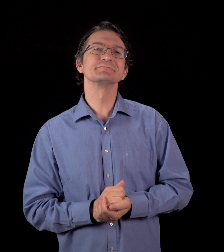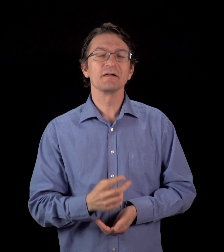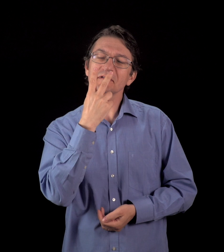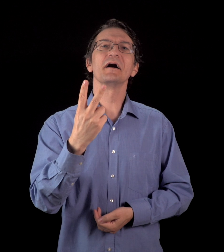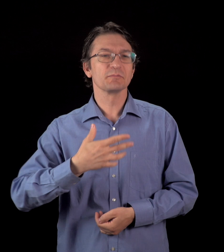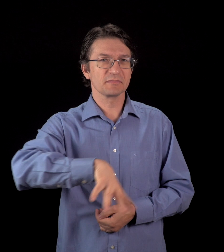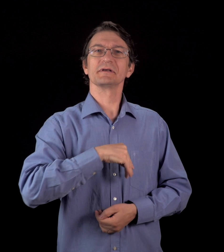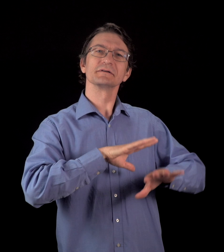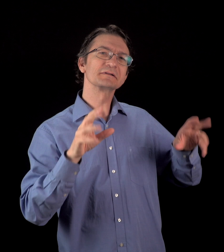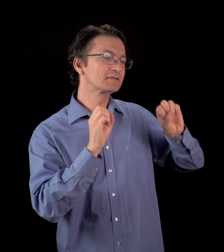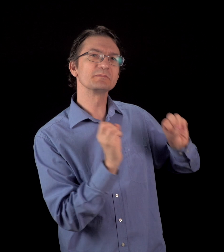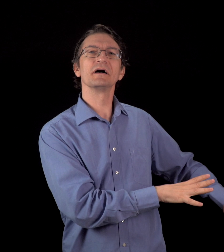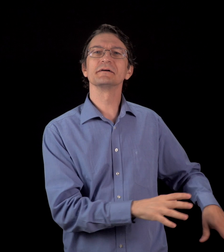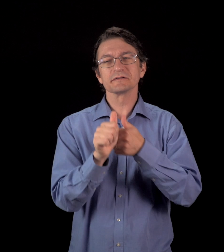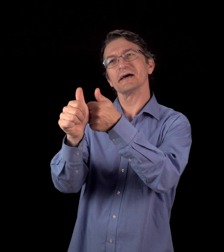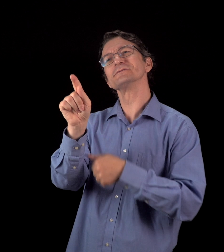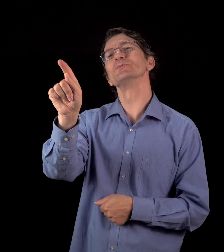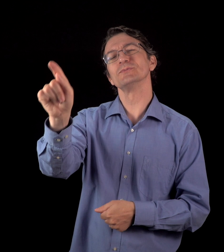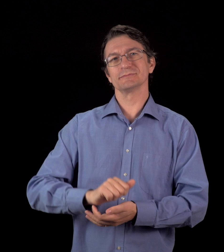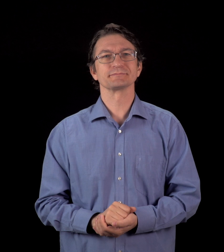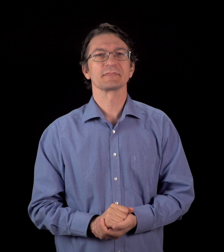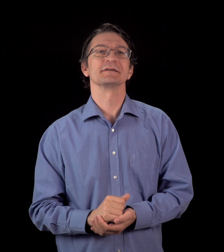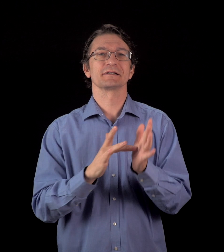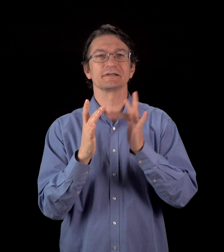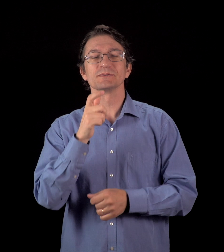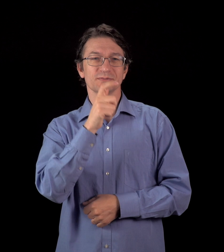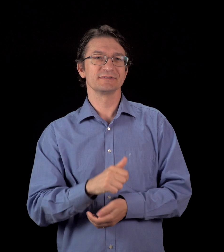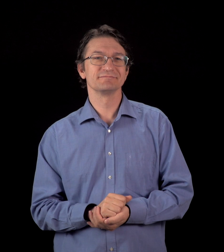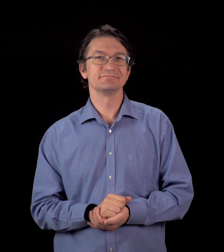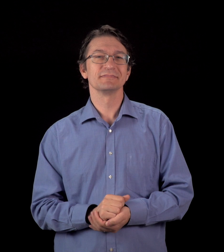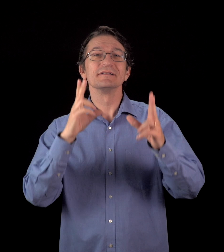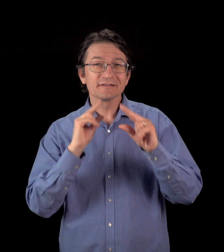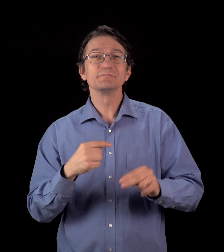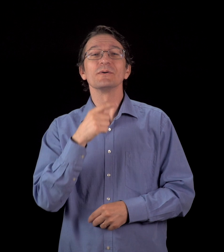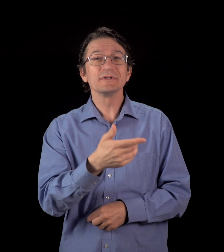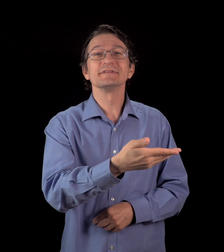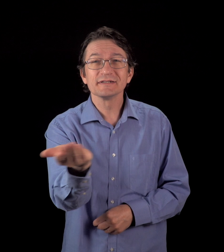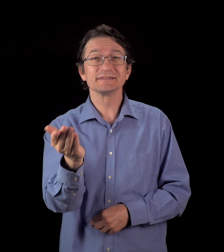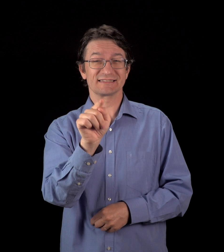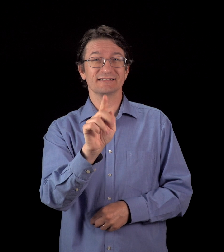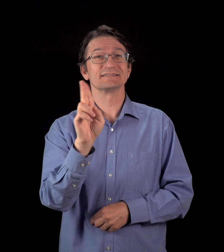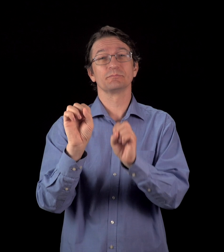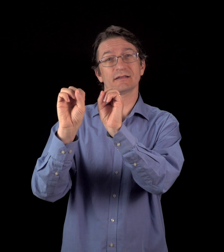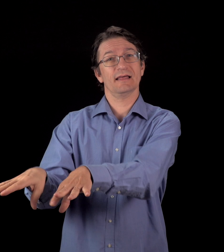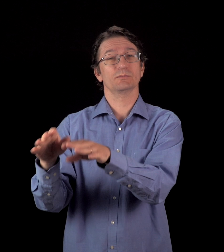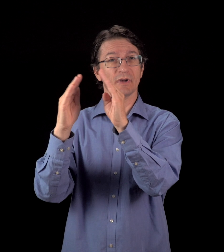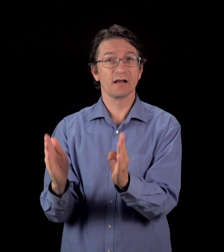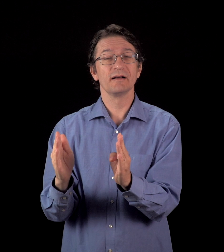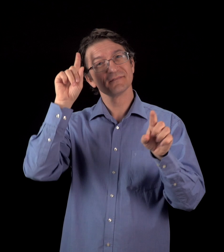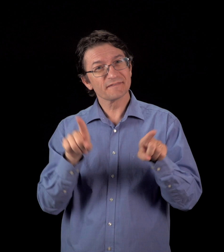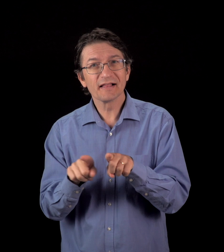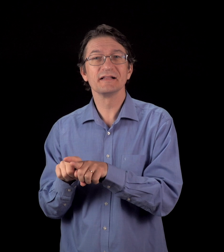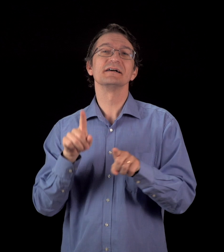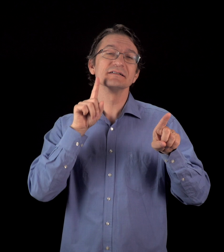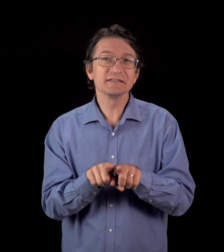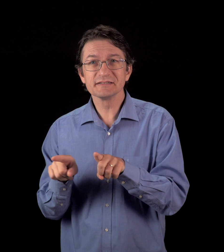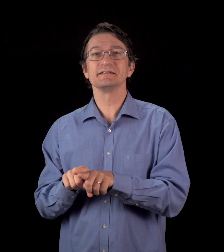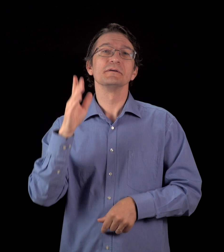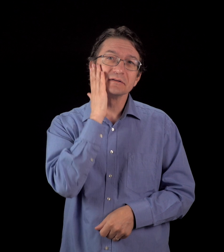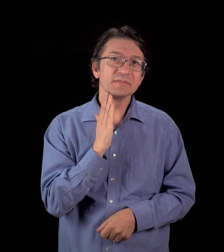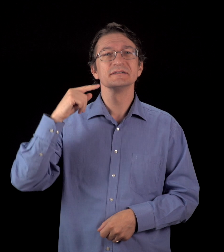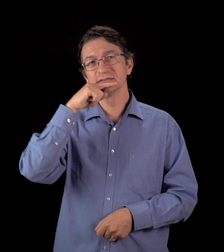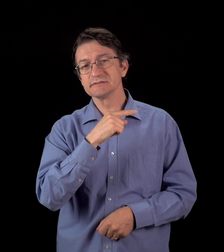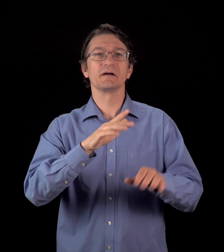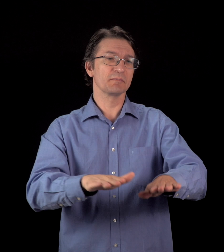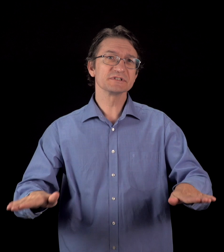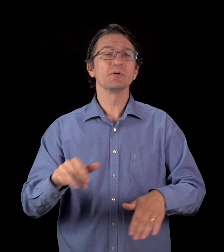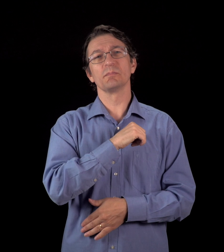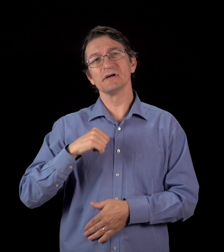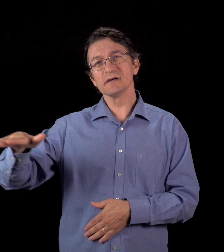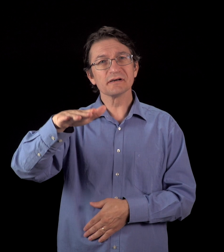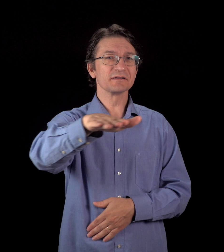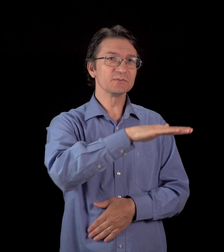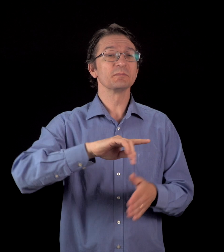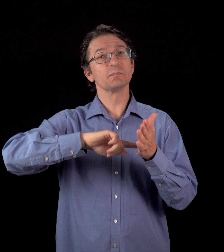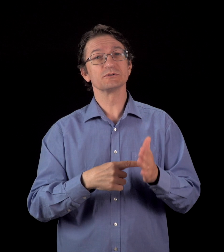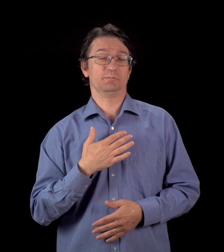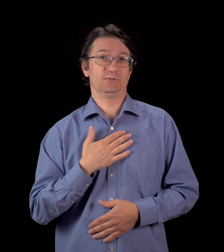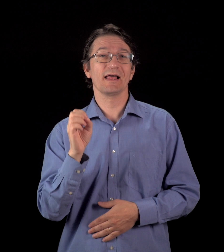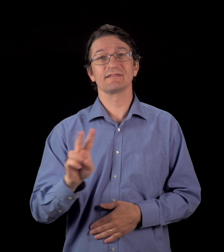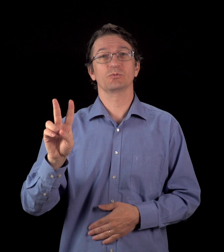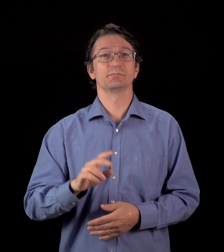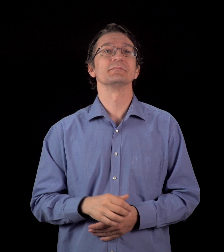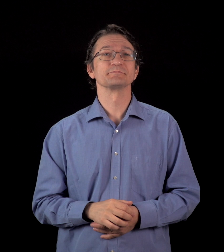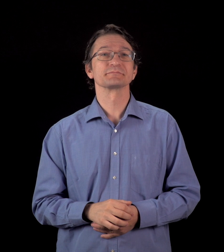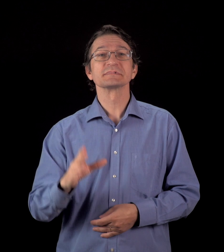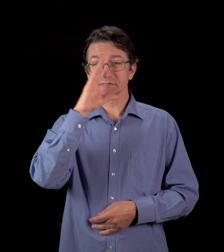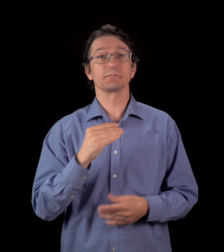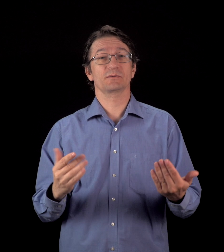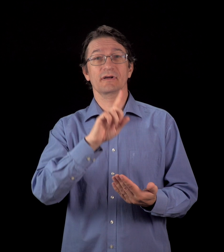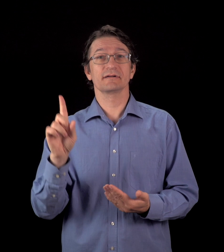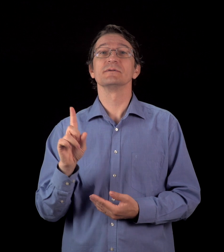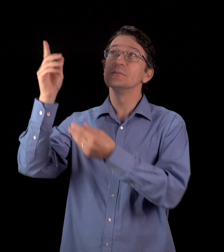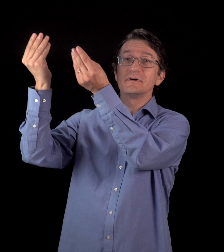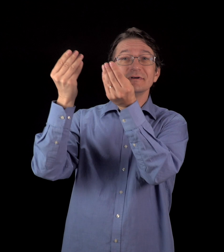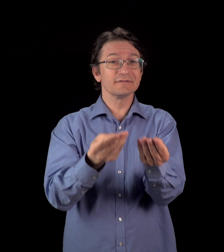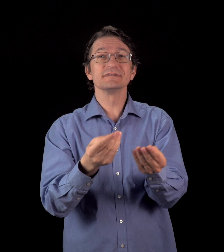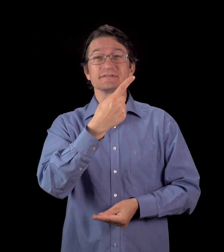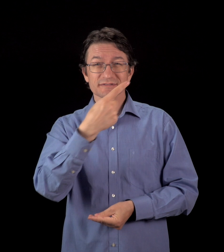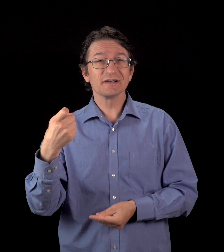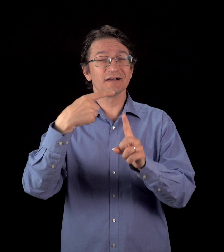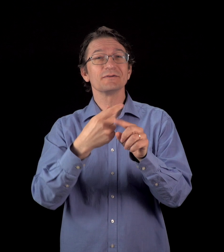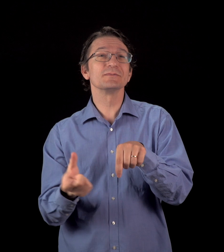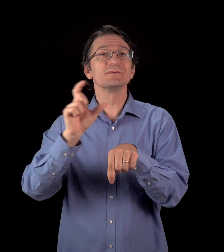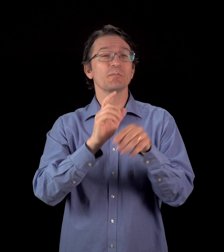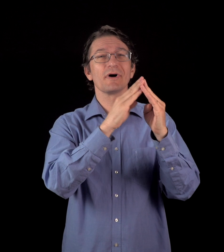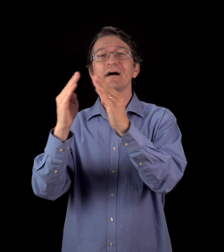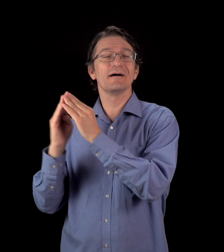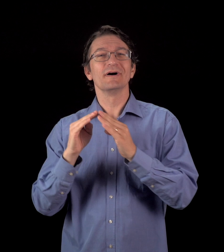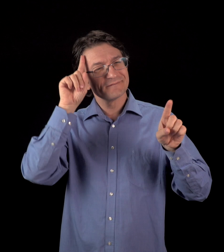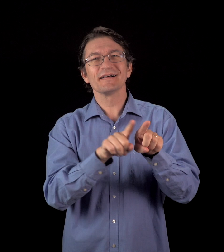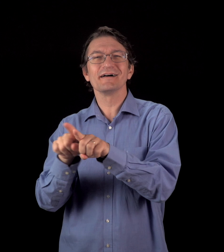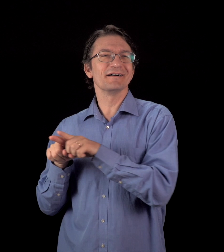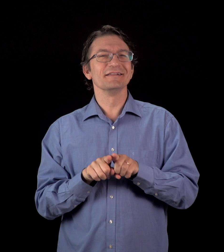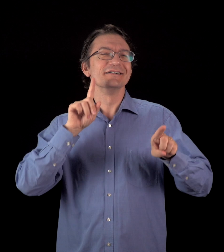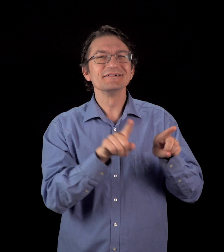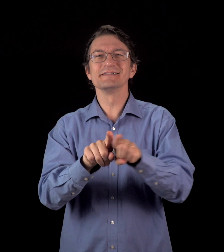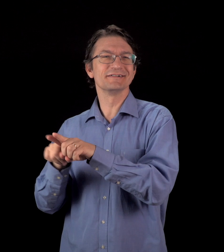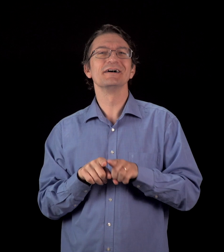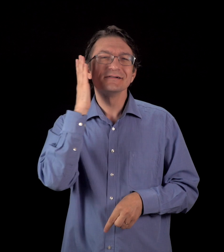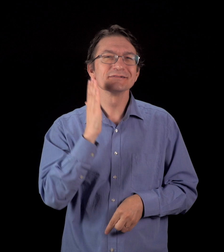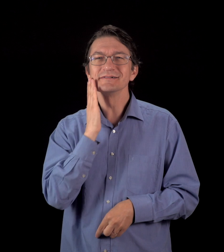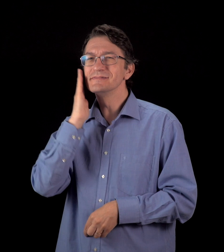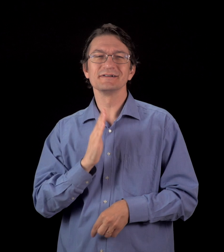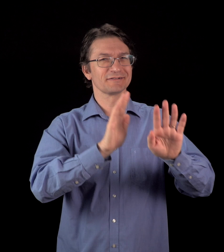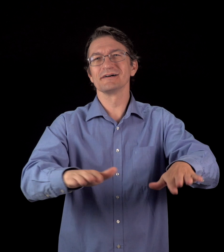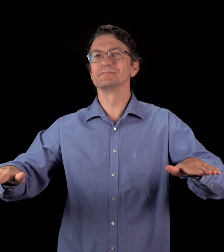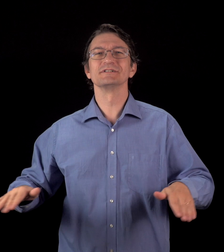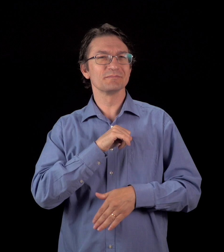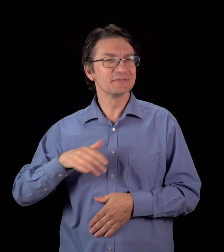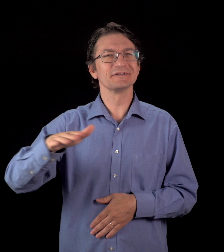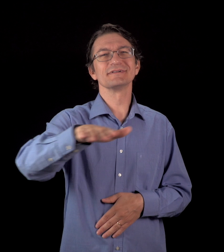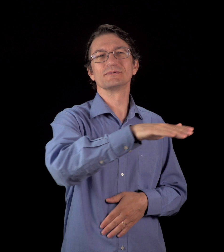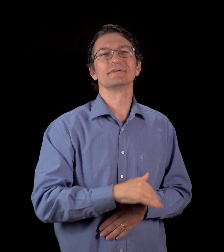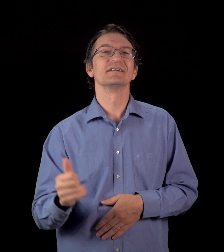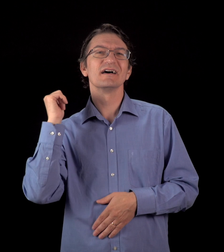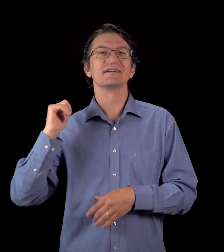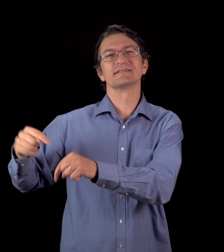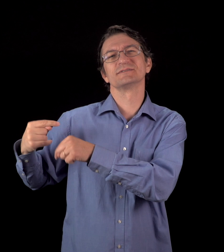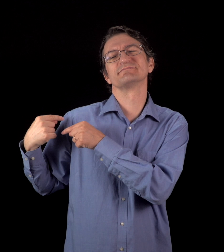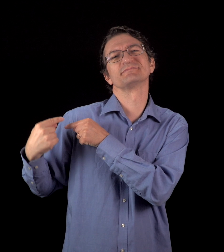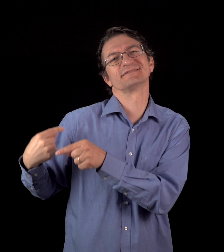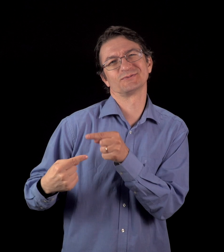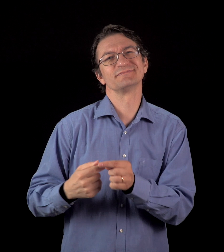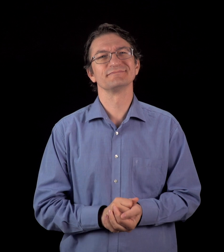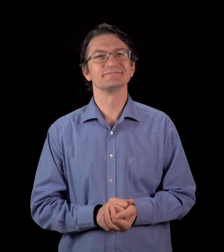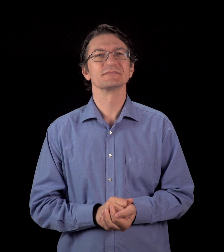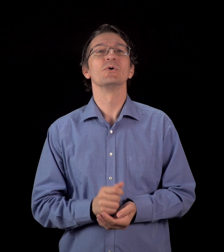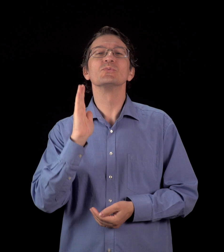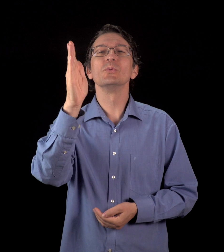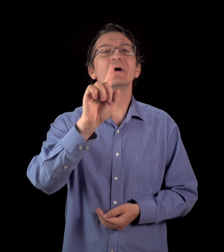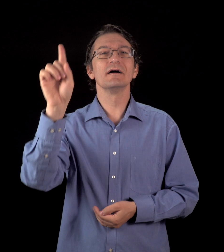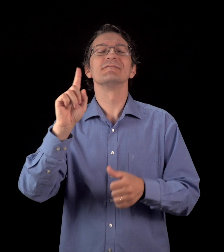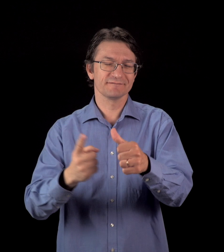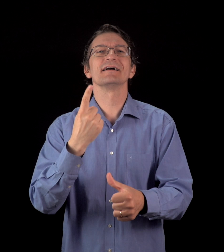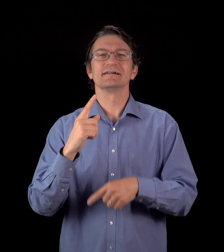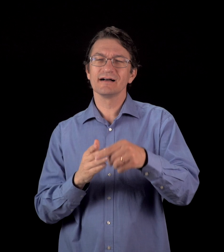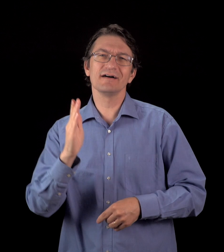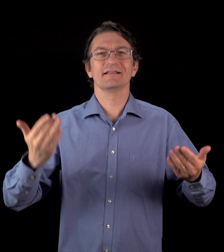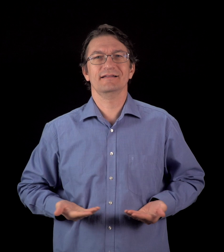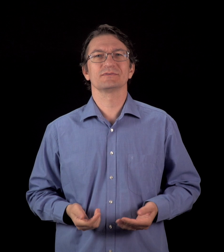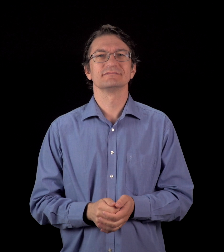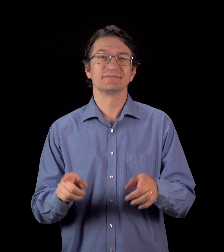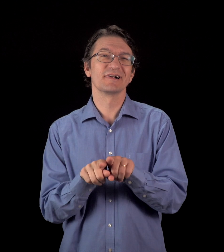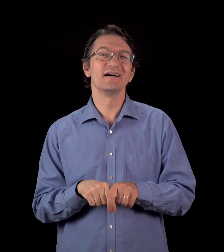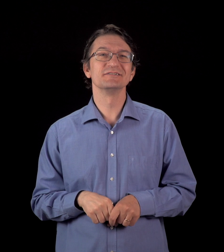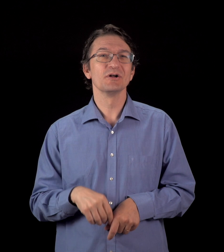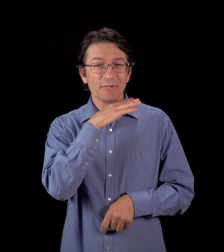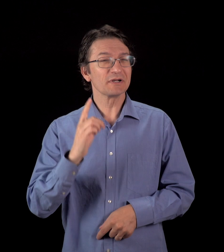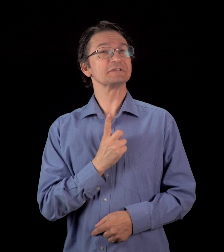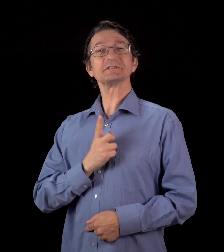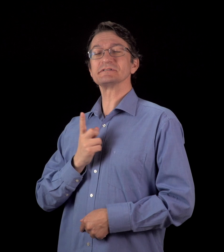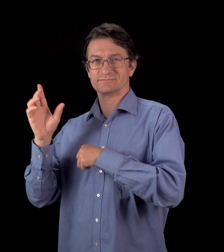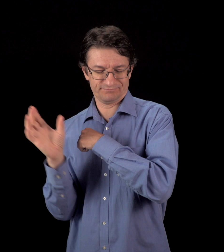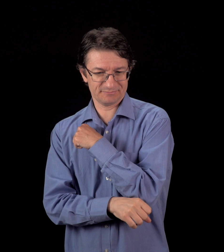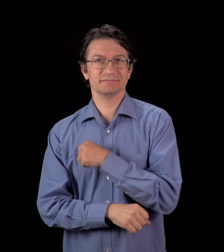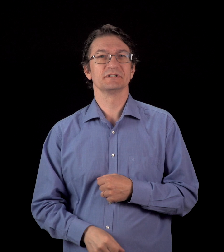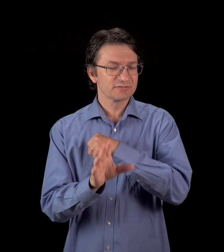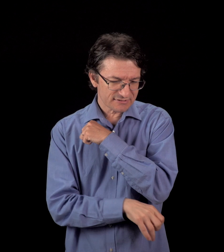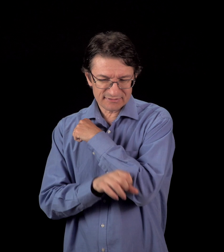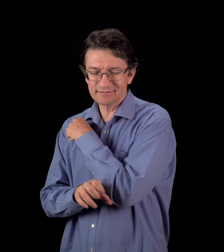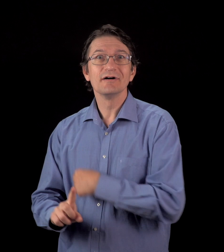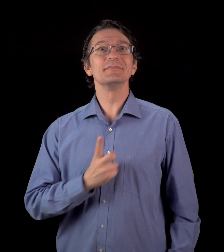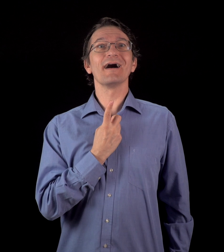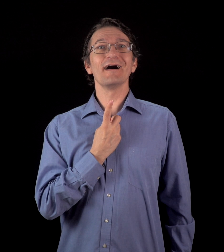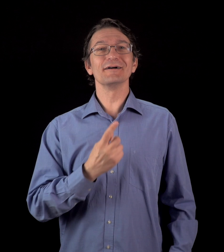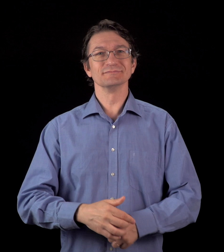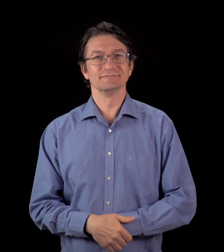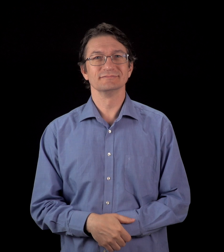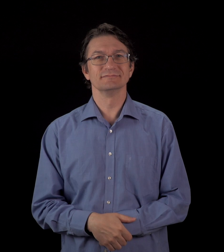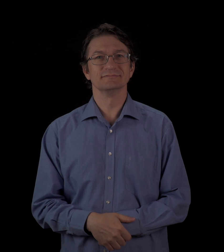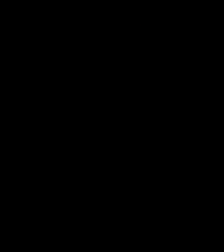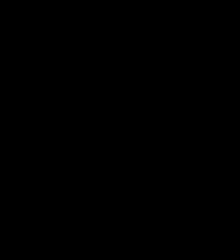“Truly I tell you,” Jesus replied, “no one who has left home or brothers or sisters or mother or father or children or fields for My sake and for the gospel will fail to receive a hundredfold in the present age—houses and brothers and sisters and mothers and children and fields, along with persecutions—and in the age to come, eternal life.